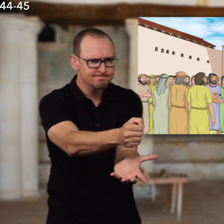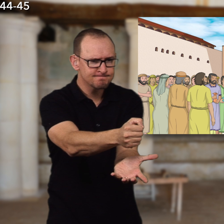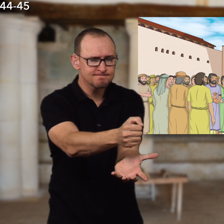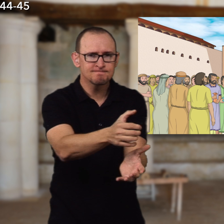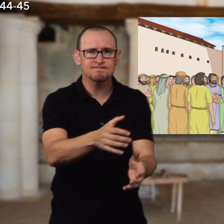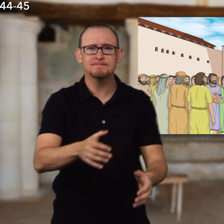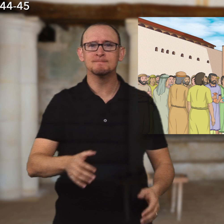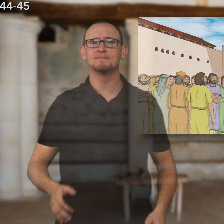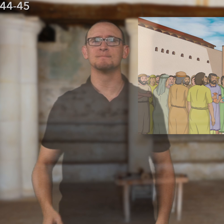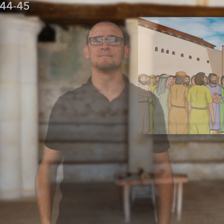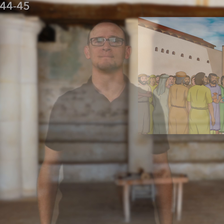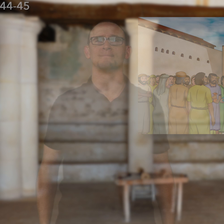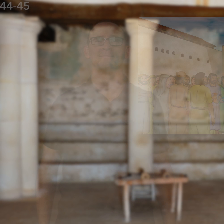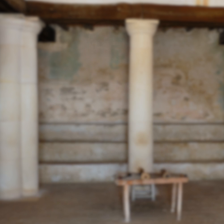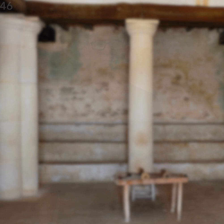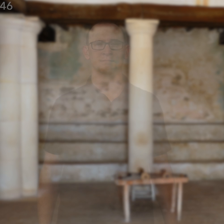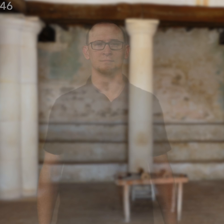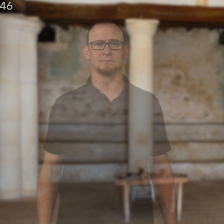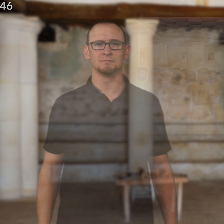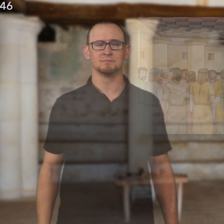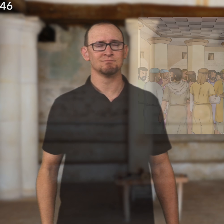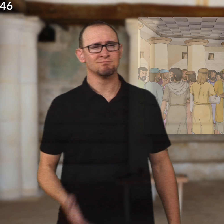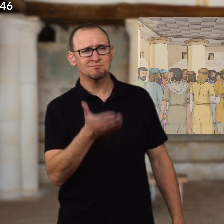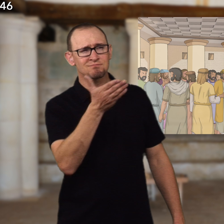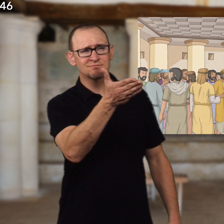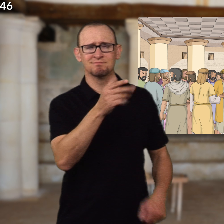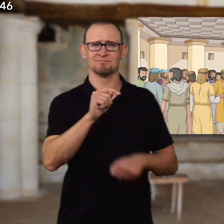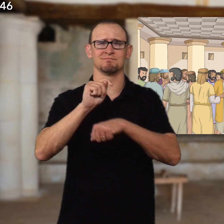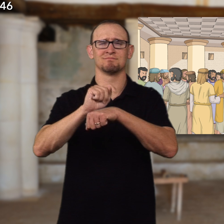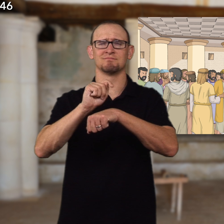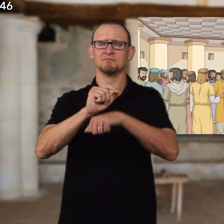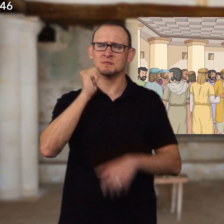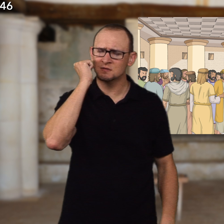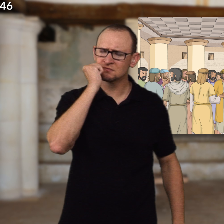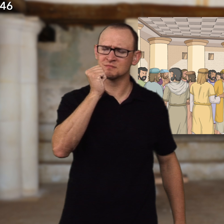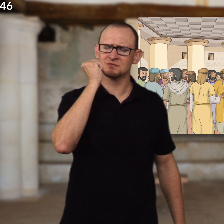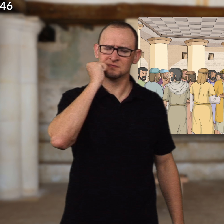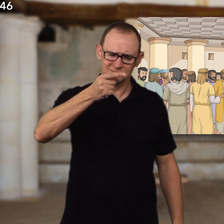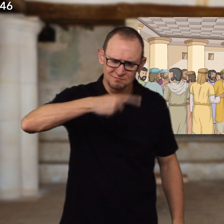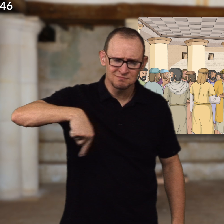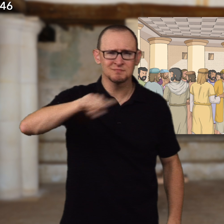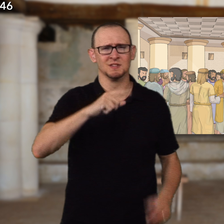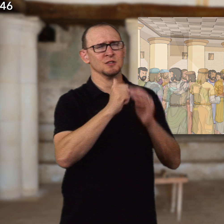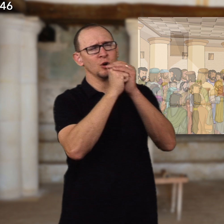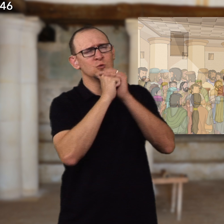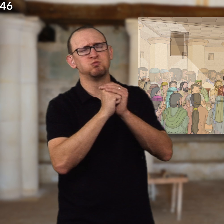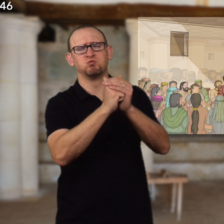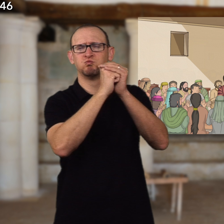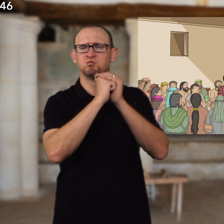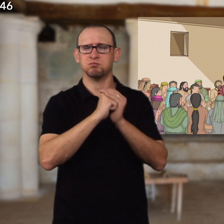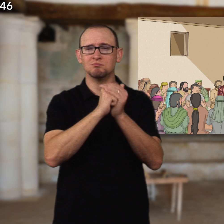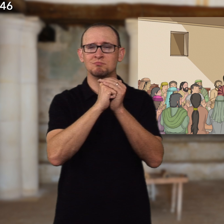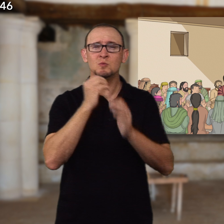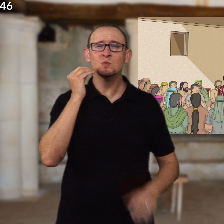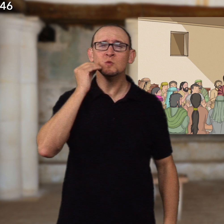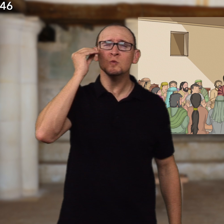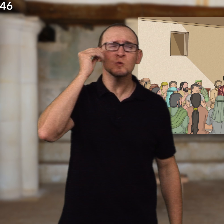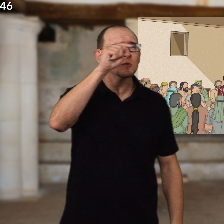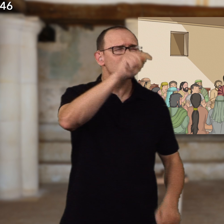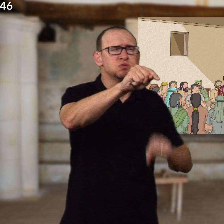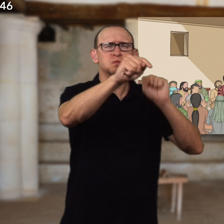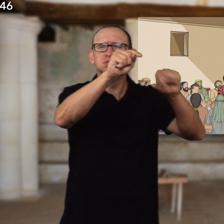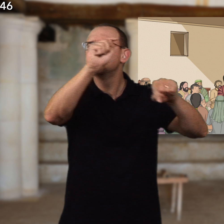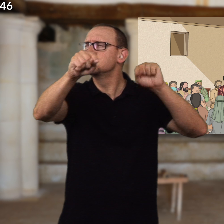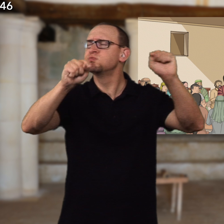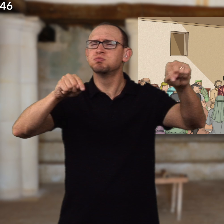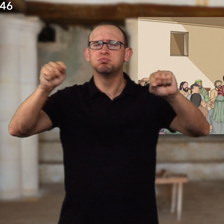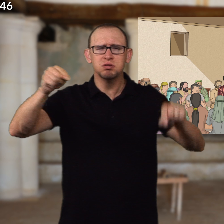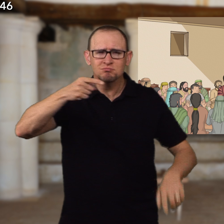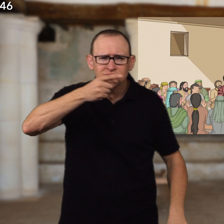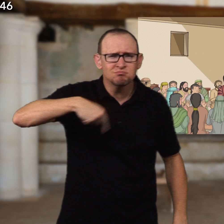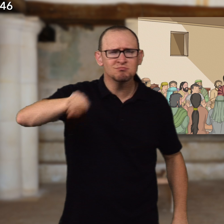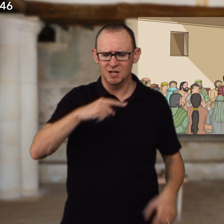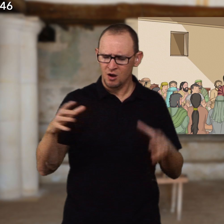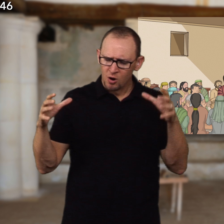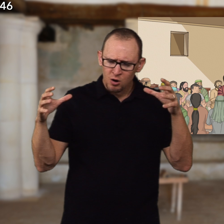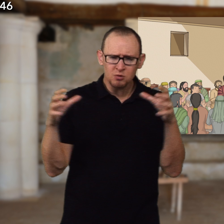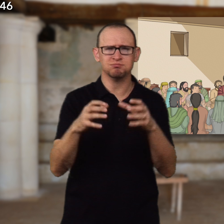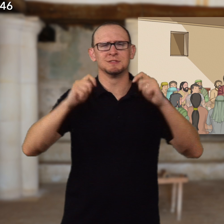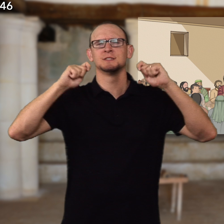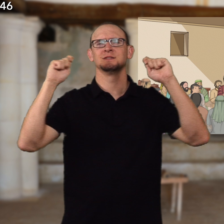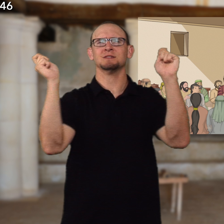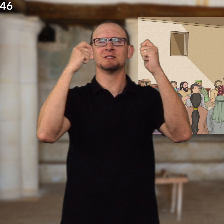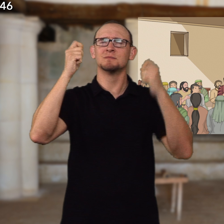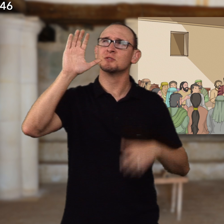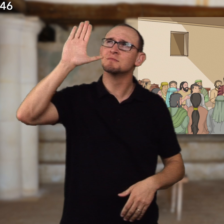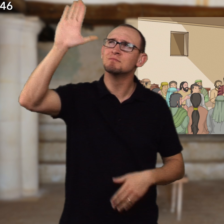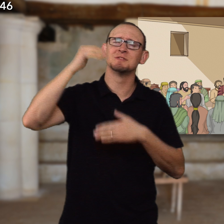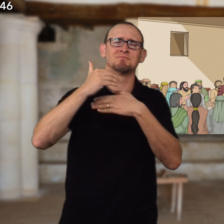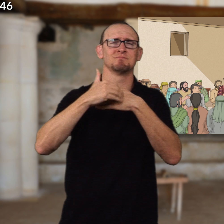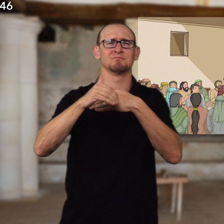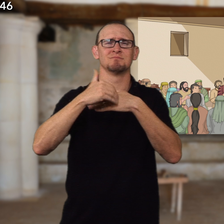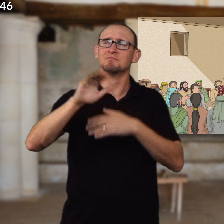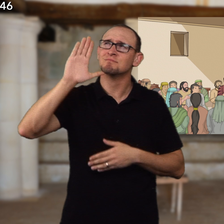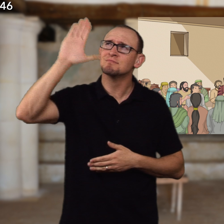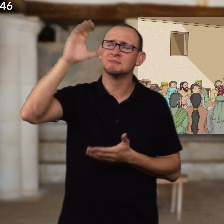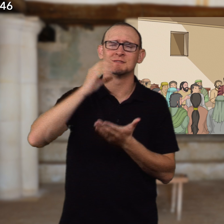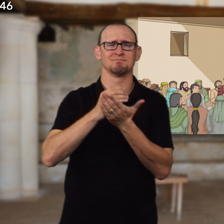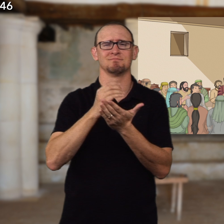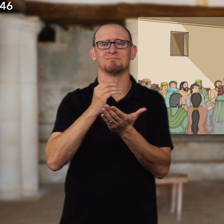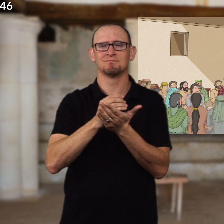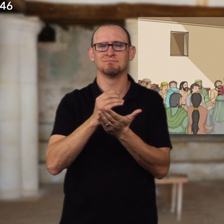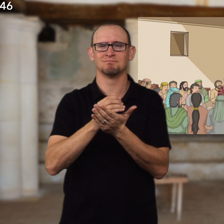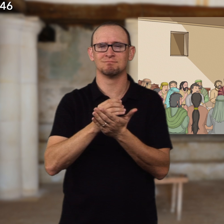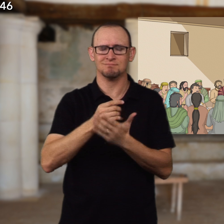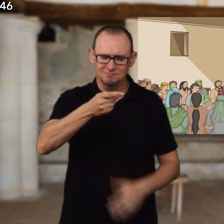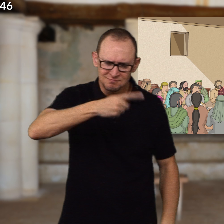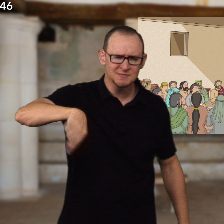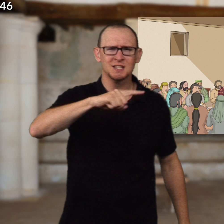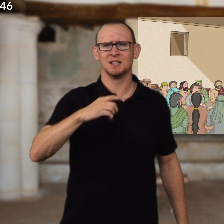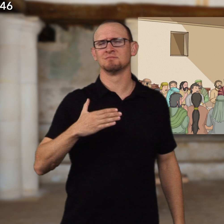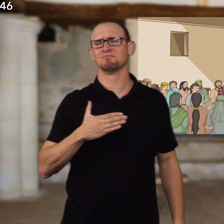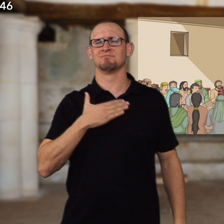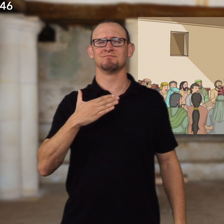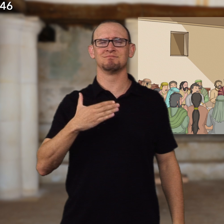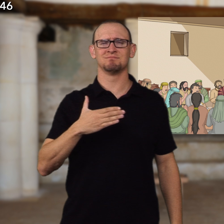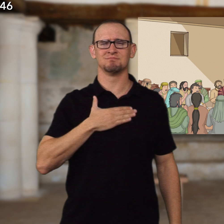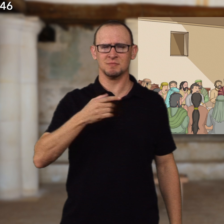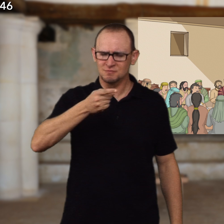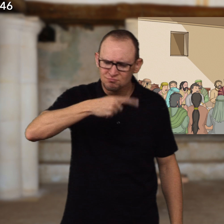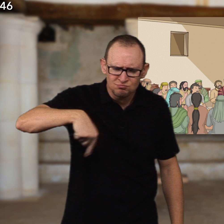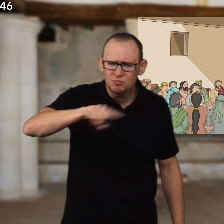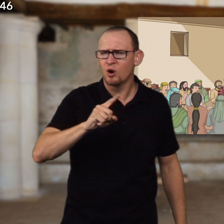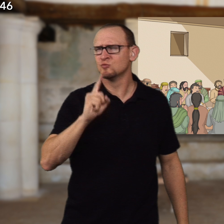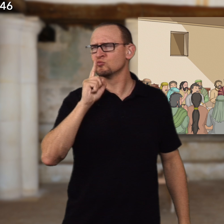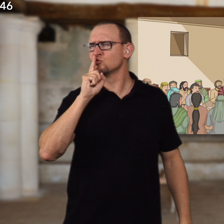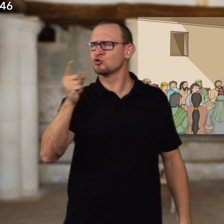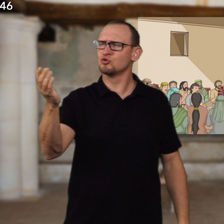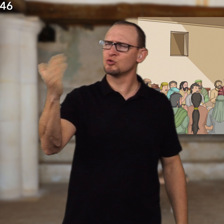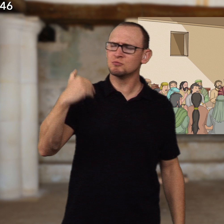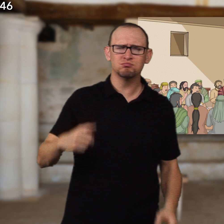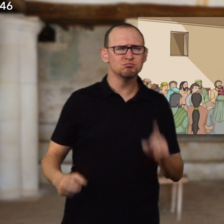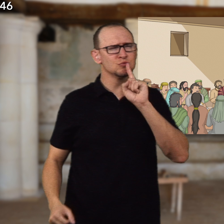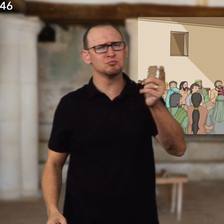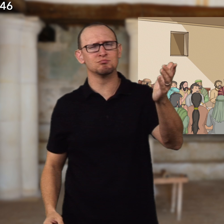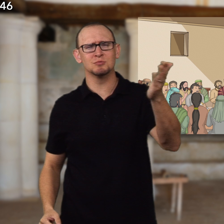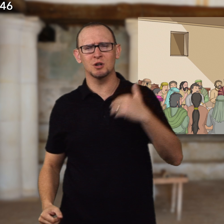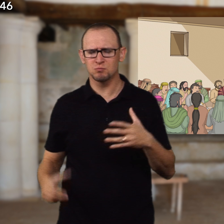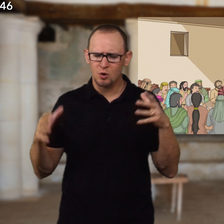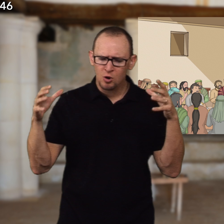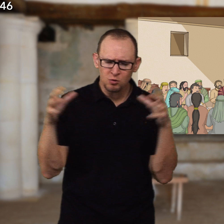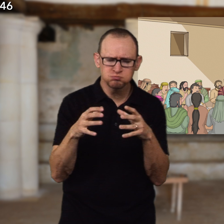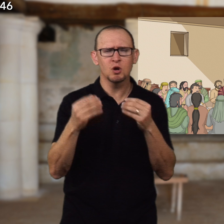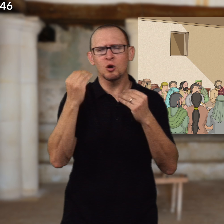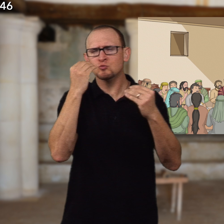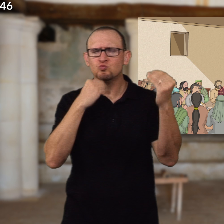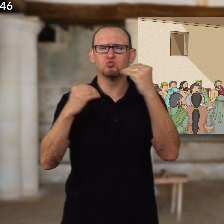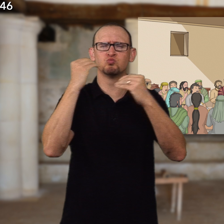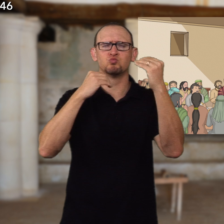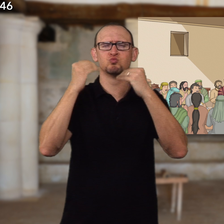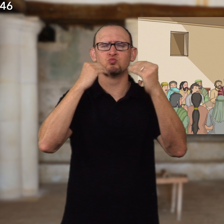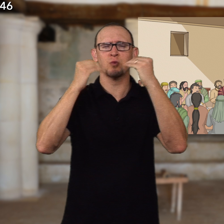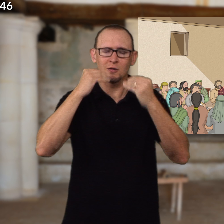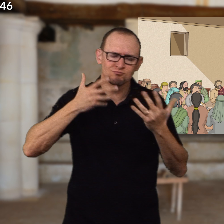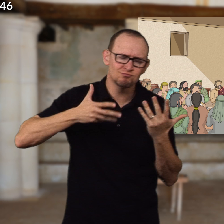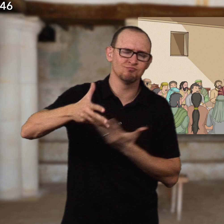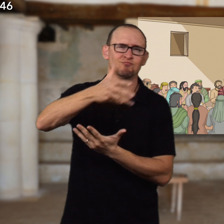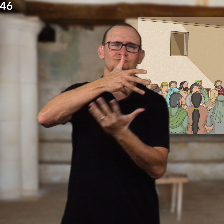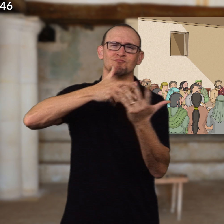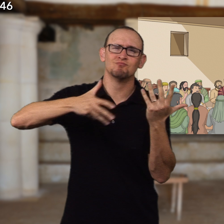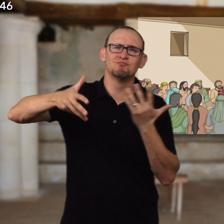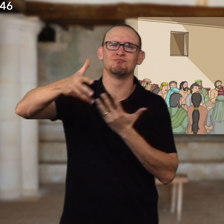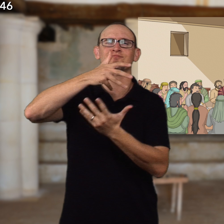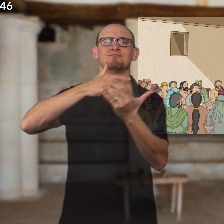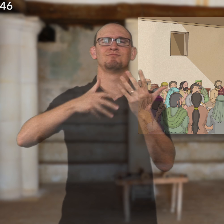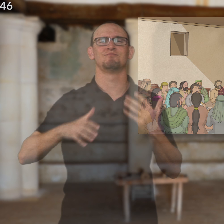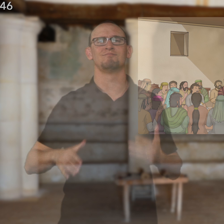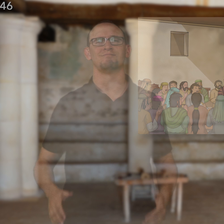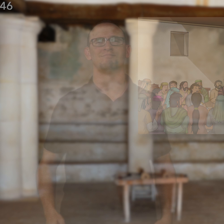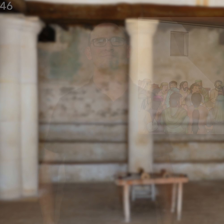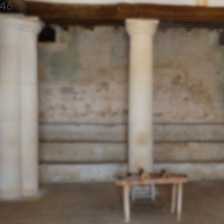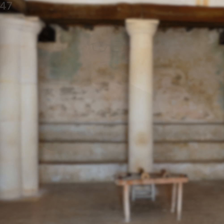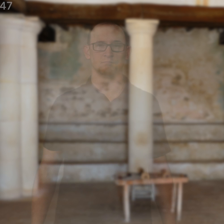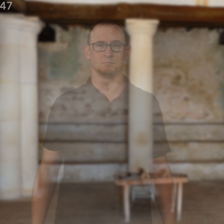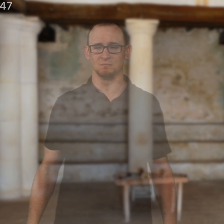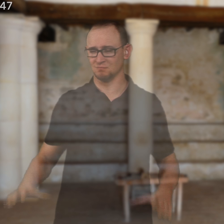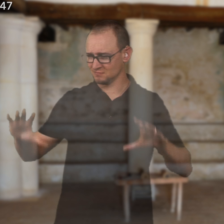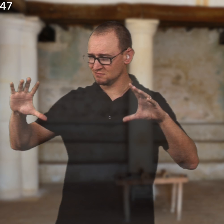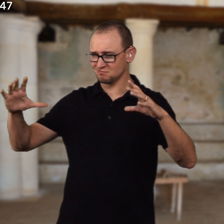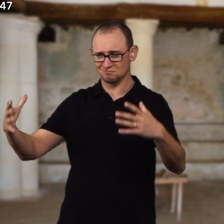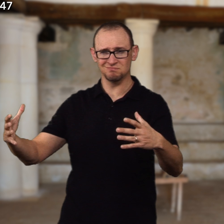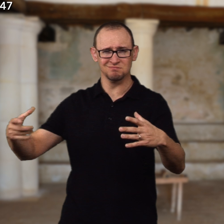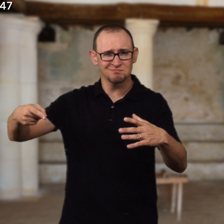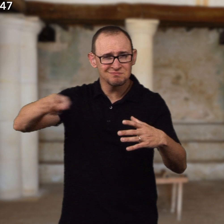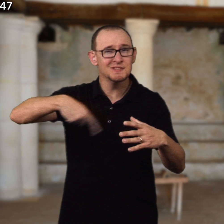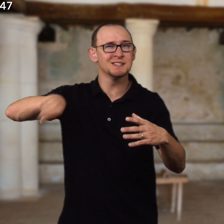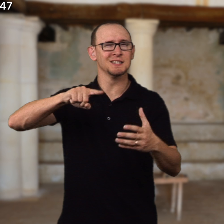With one accord they continued to meet daily in the temple courts and to break bread from house to house, sharing their meals with gladness and sincerity of heart,